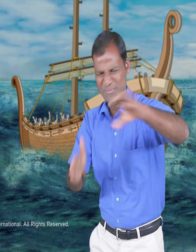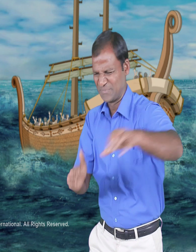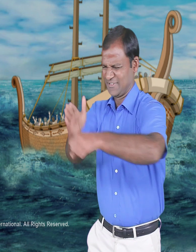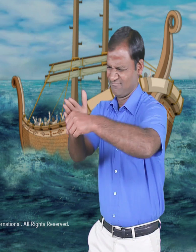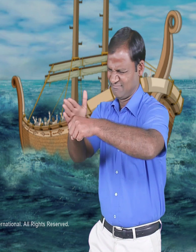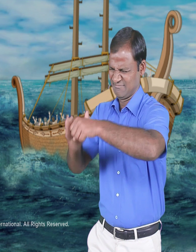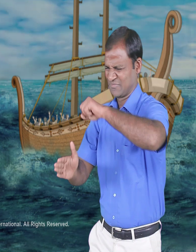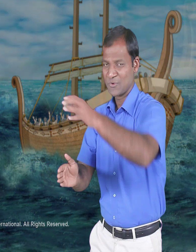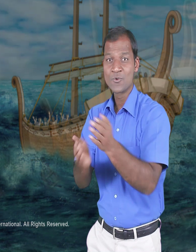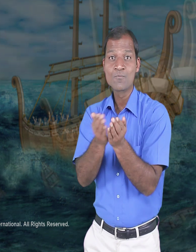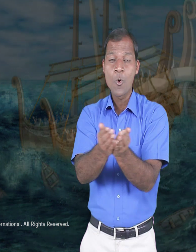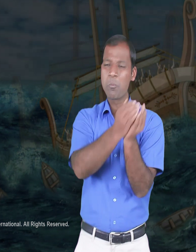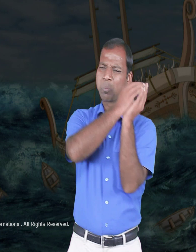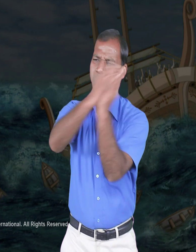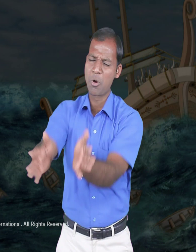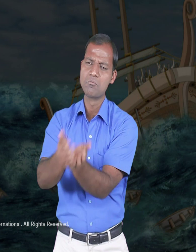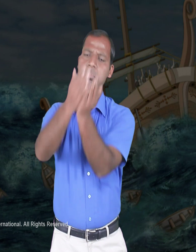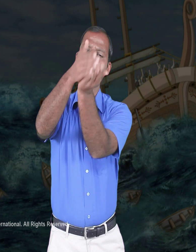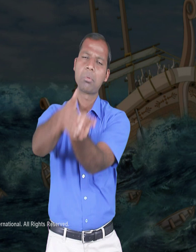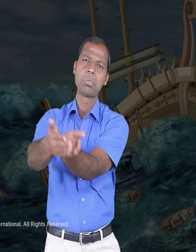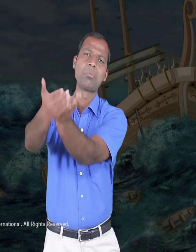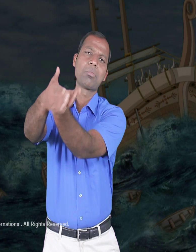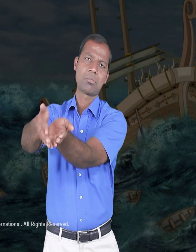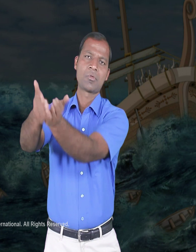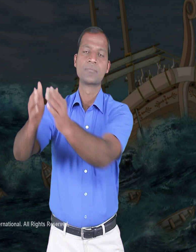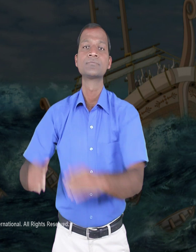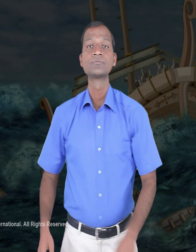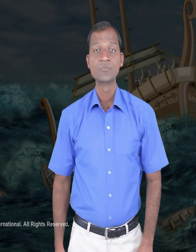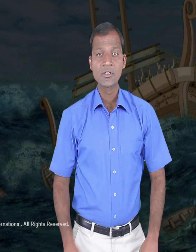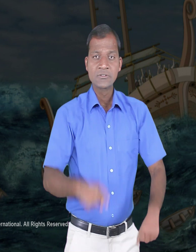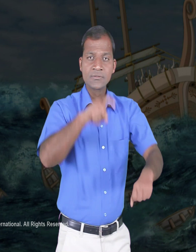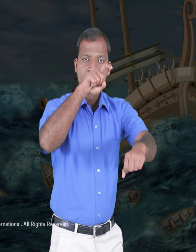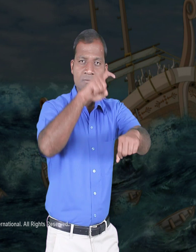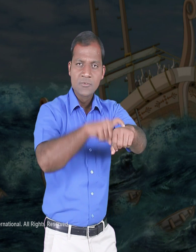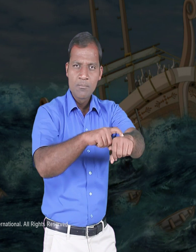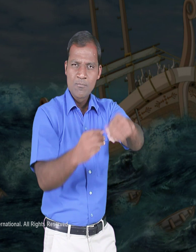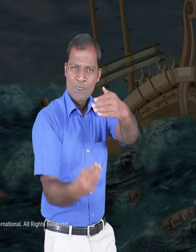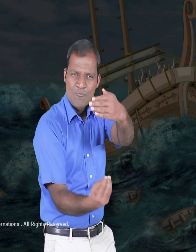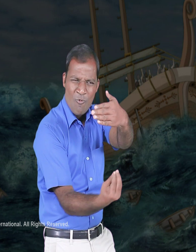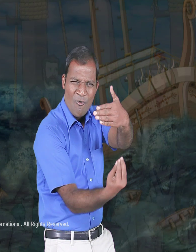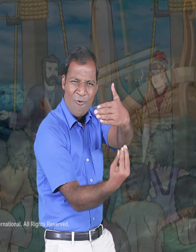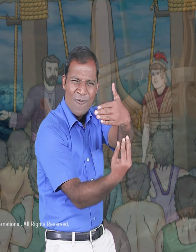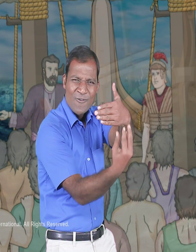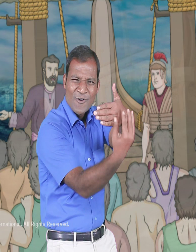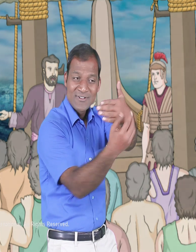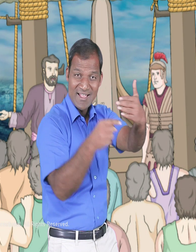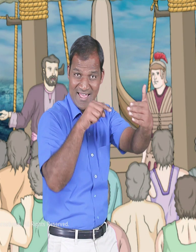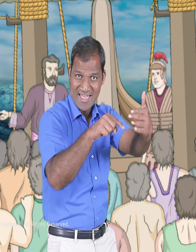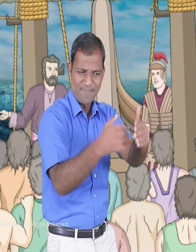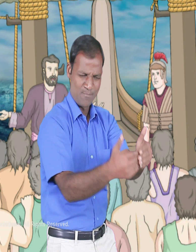So the soldiers cut the ropes to the lifeboat and set it adrift.